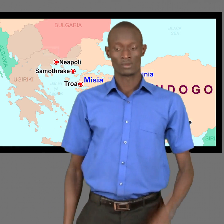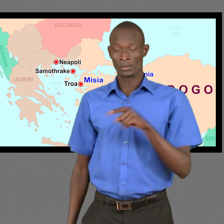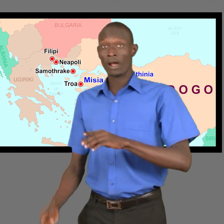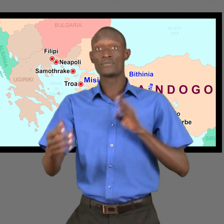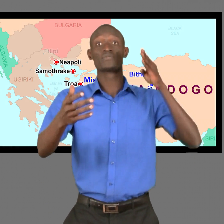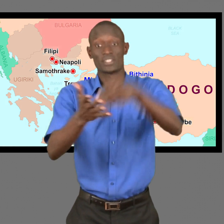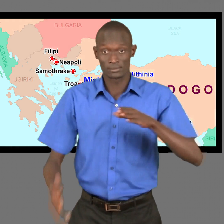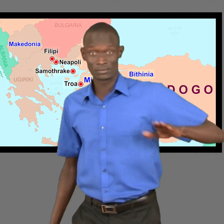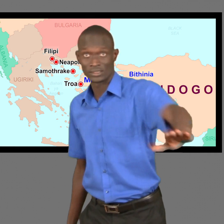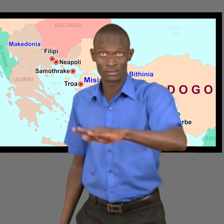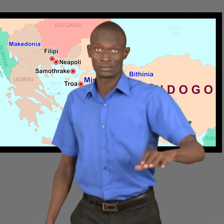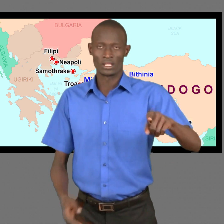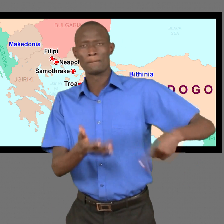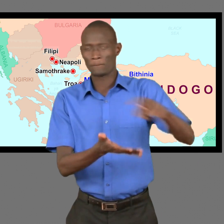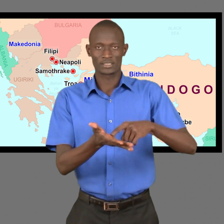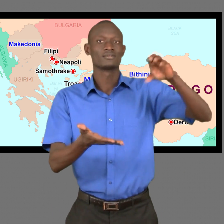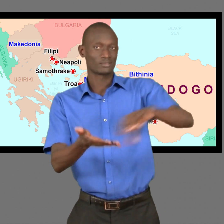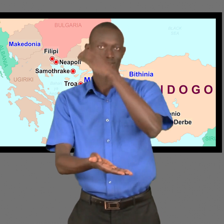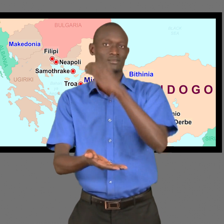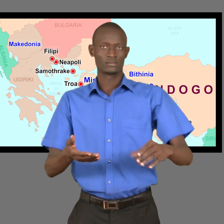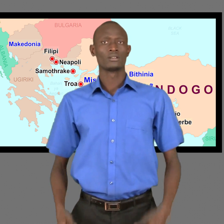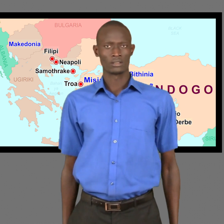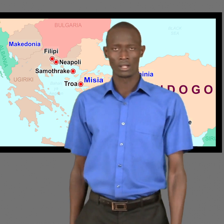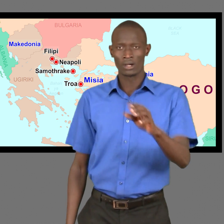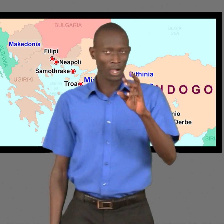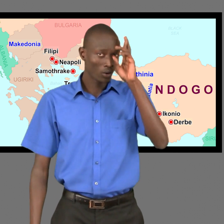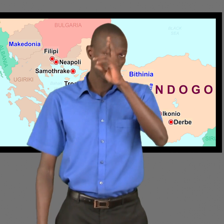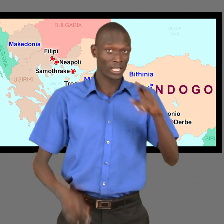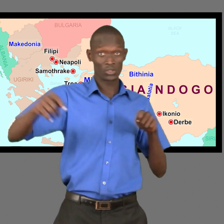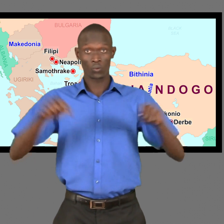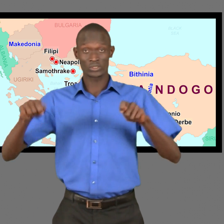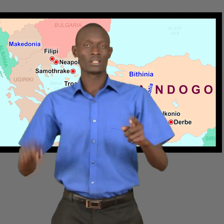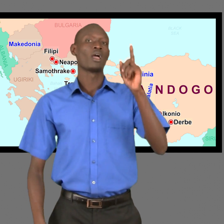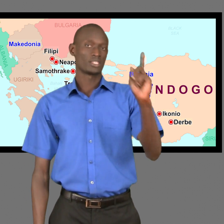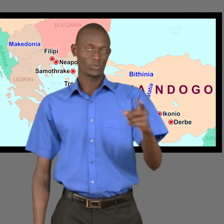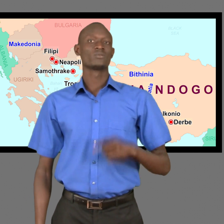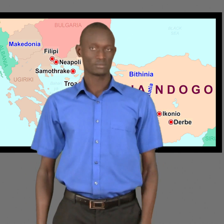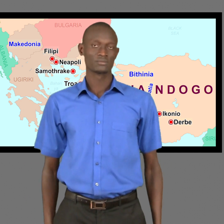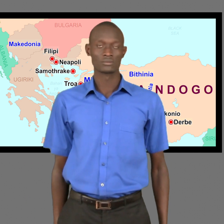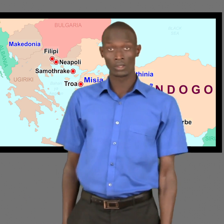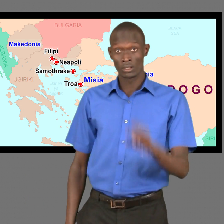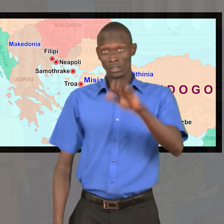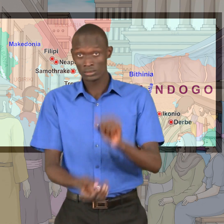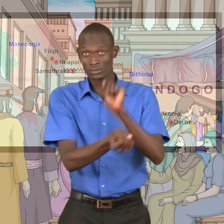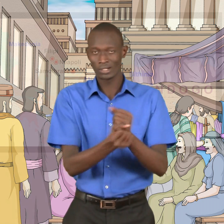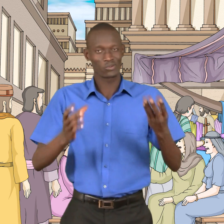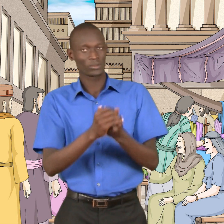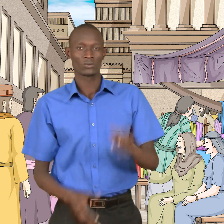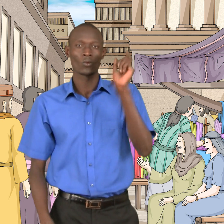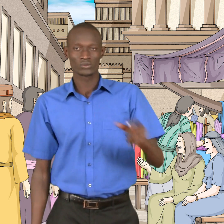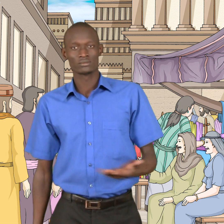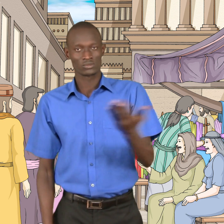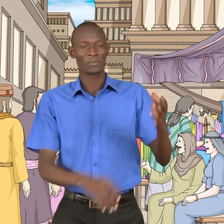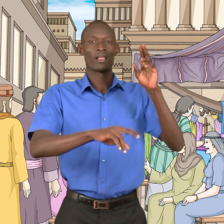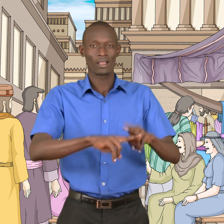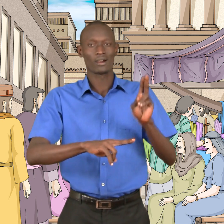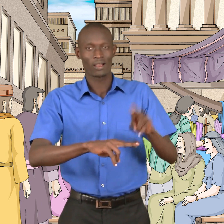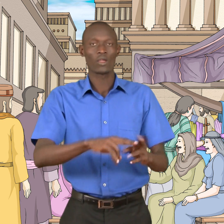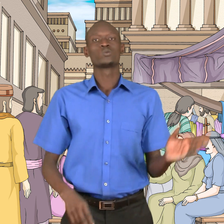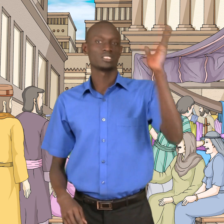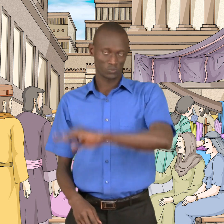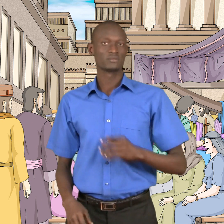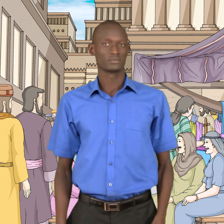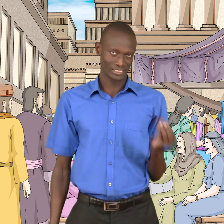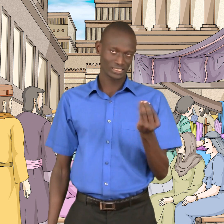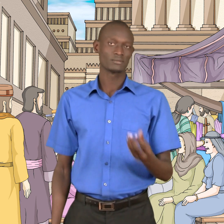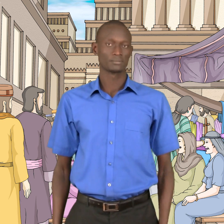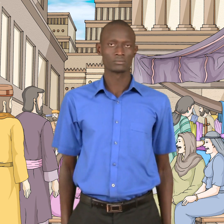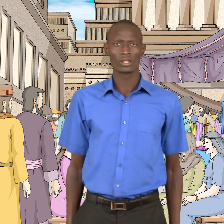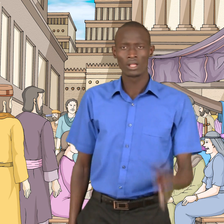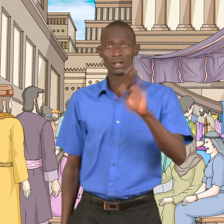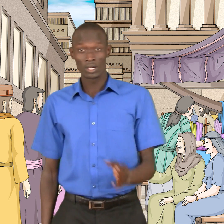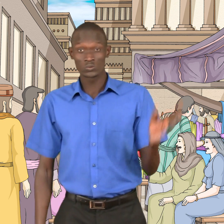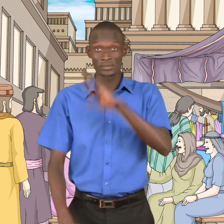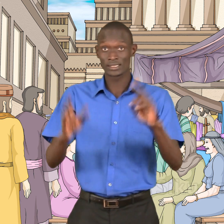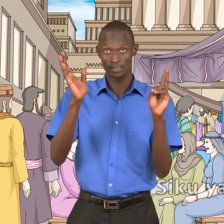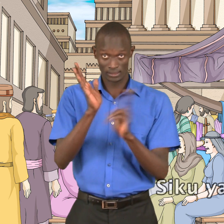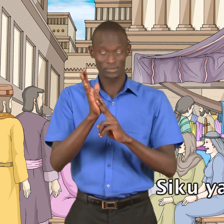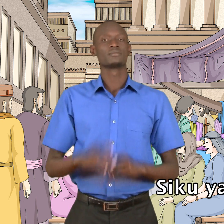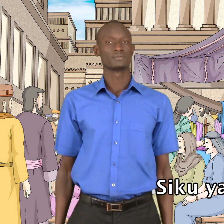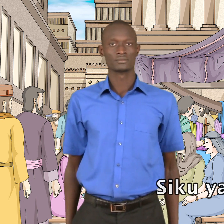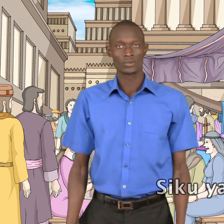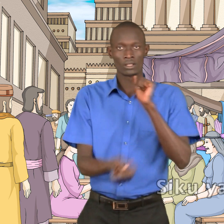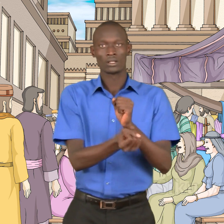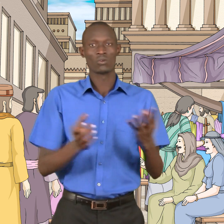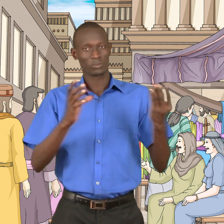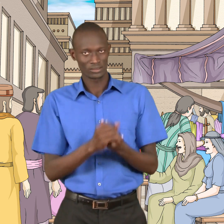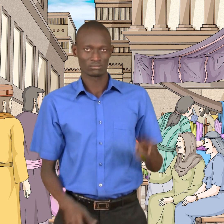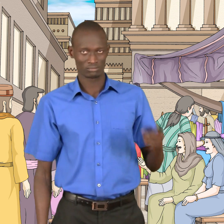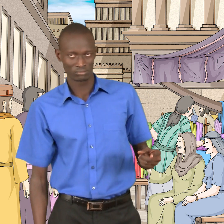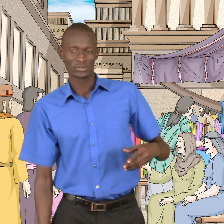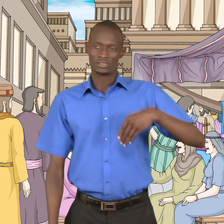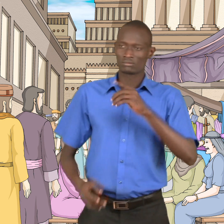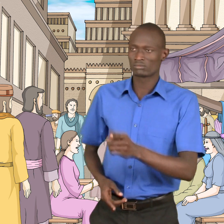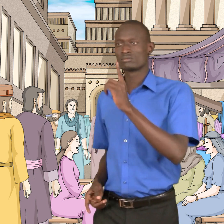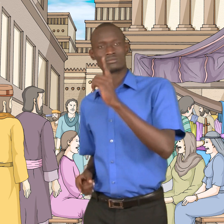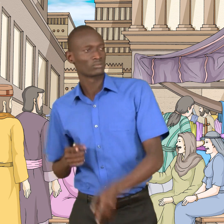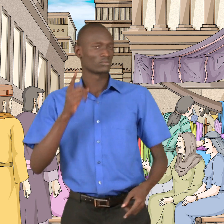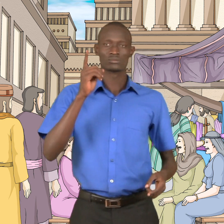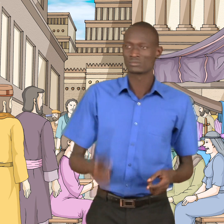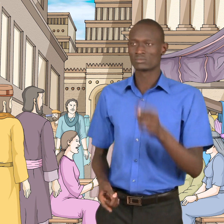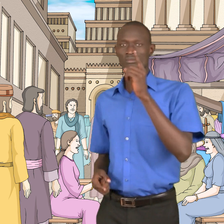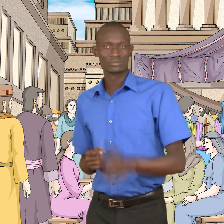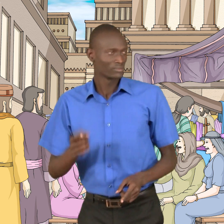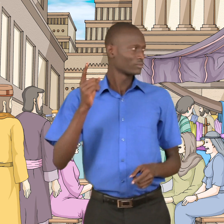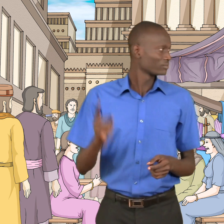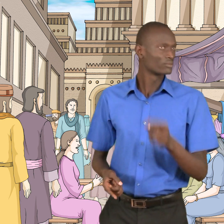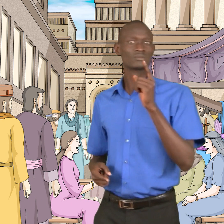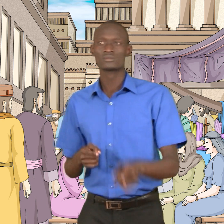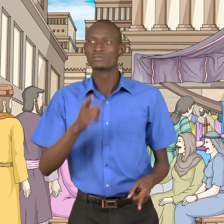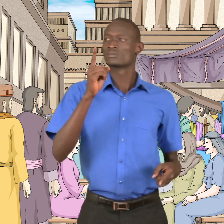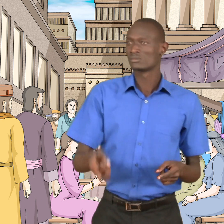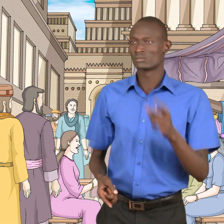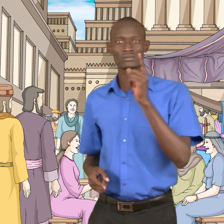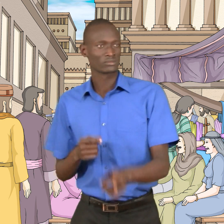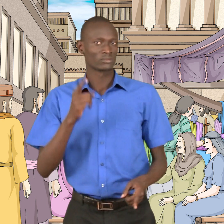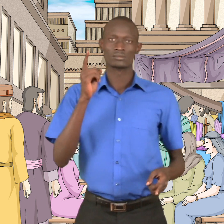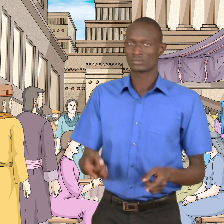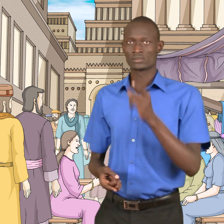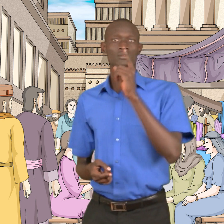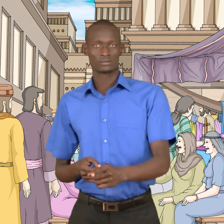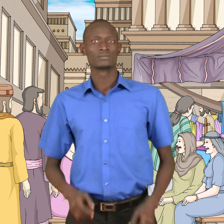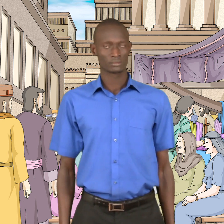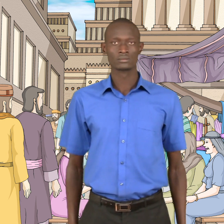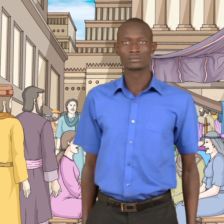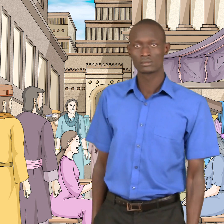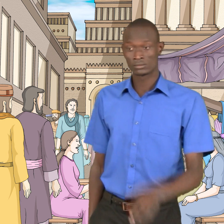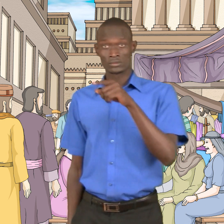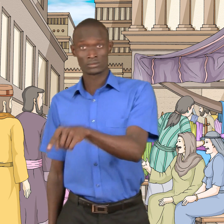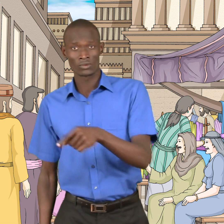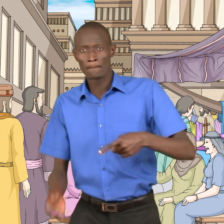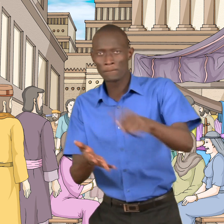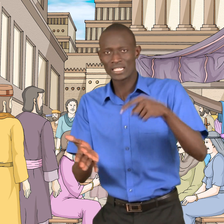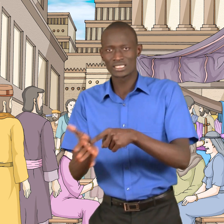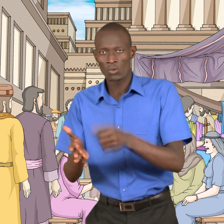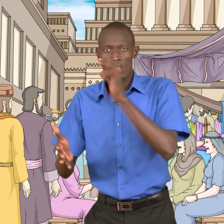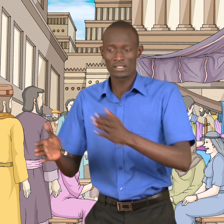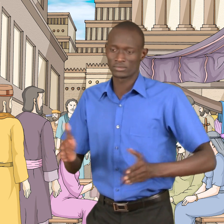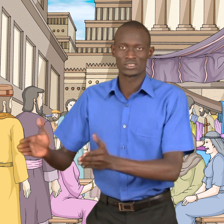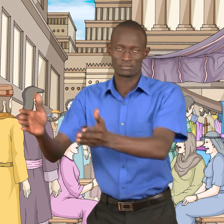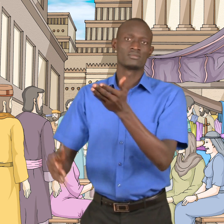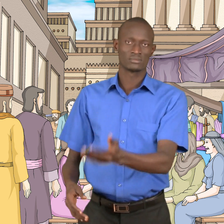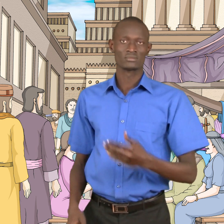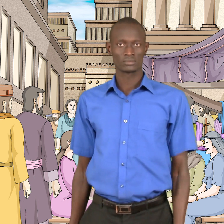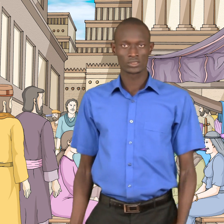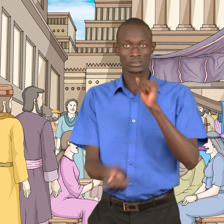From there we went to the Roman colony of Philippi, the leading city of that district of Macedonia. And we stayed there several days.